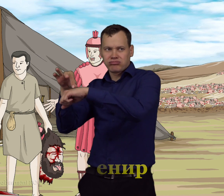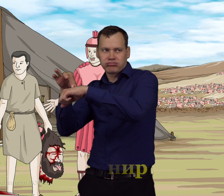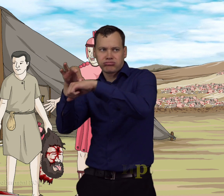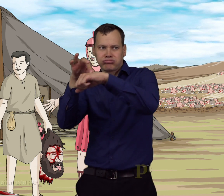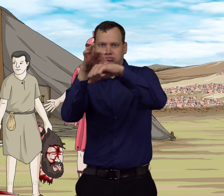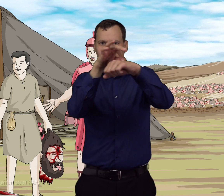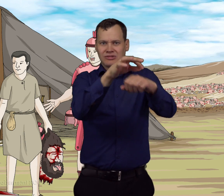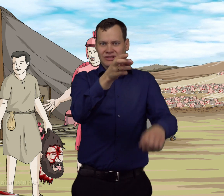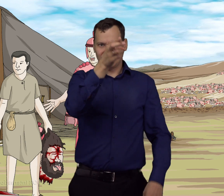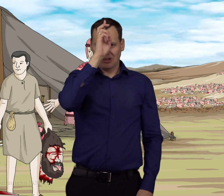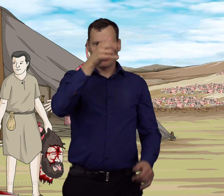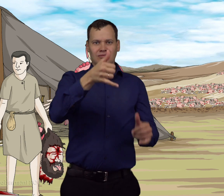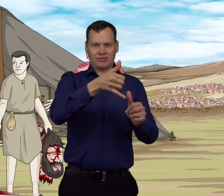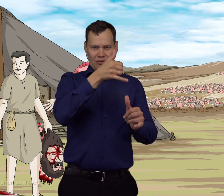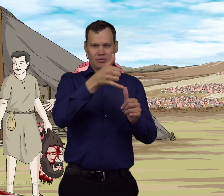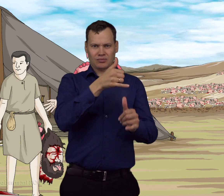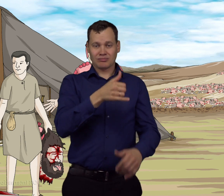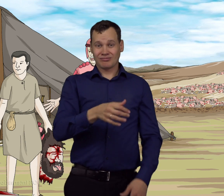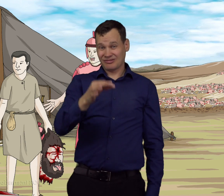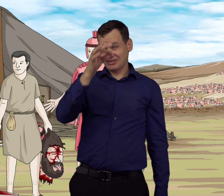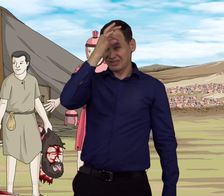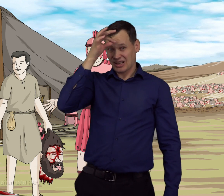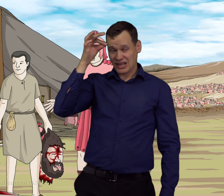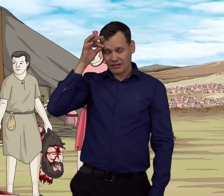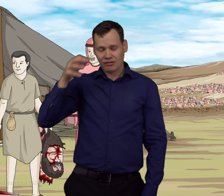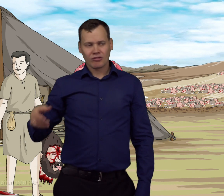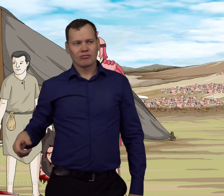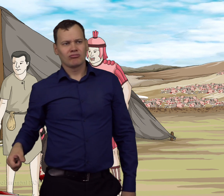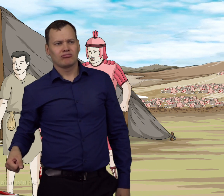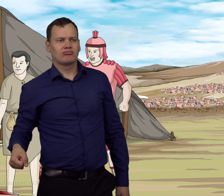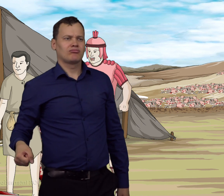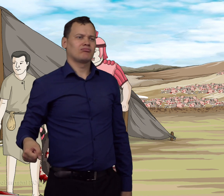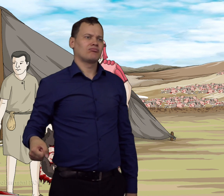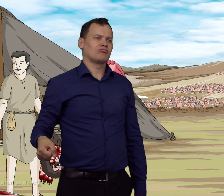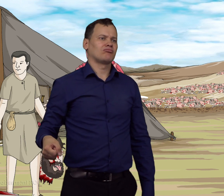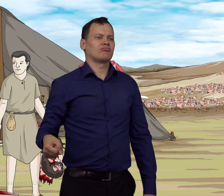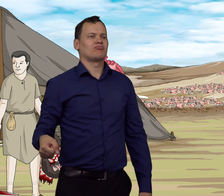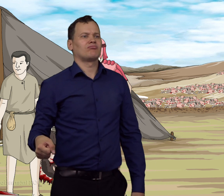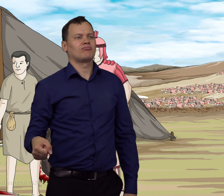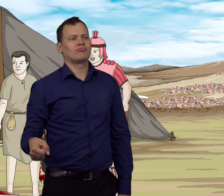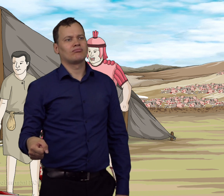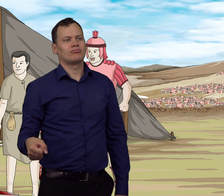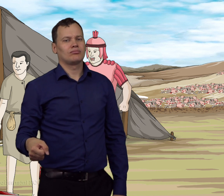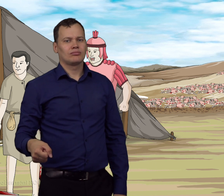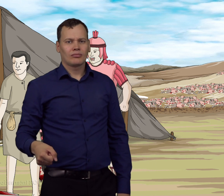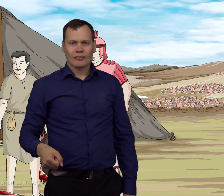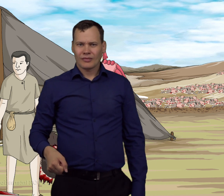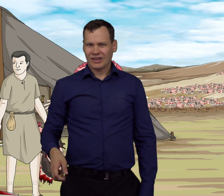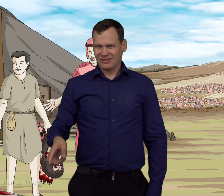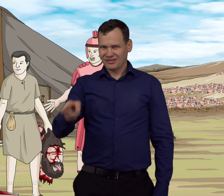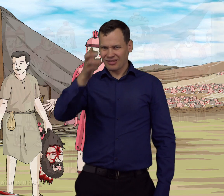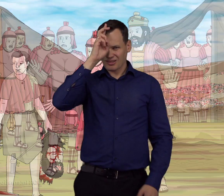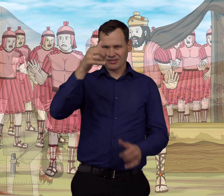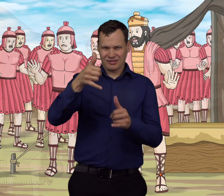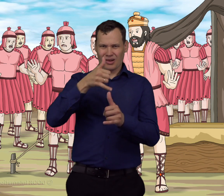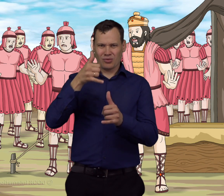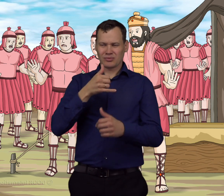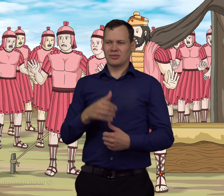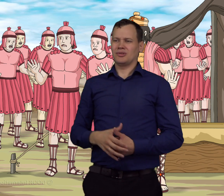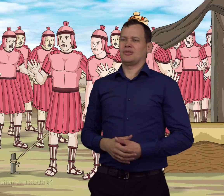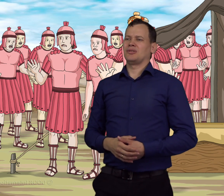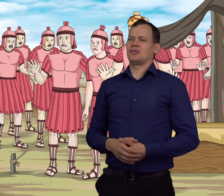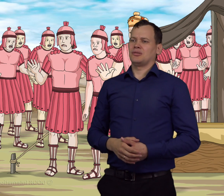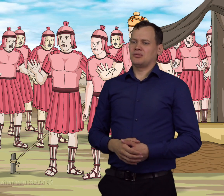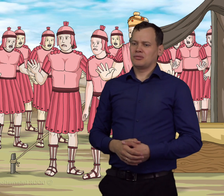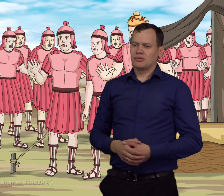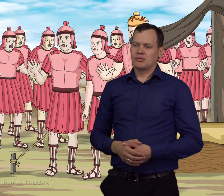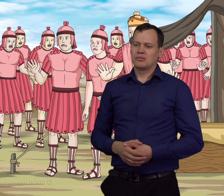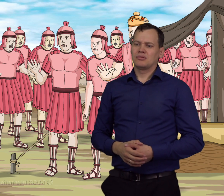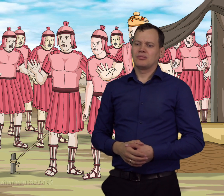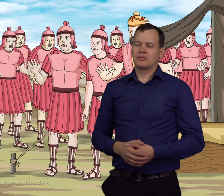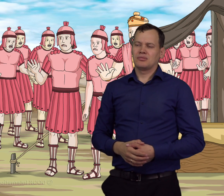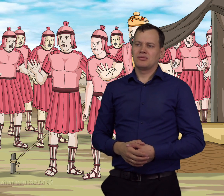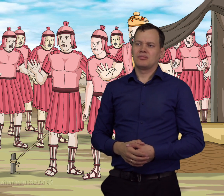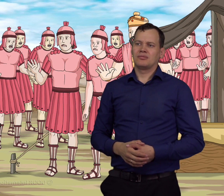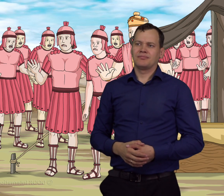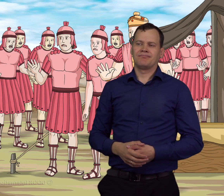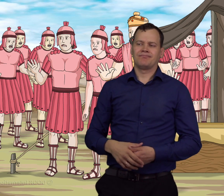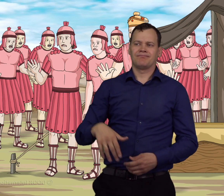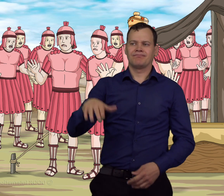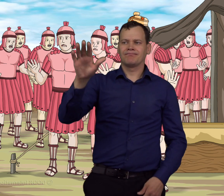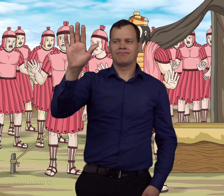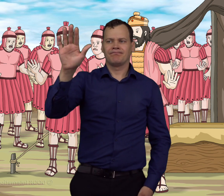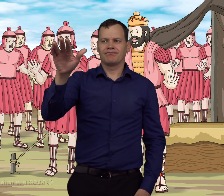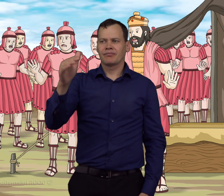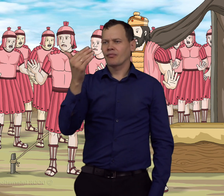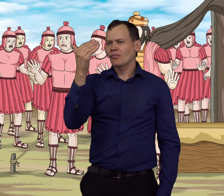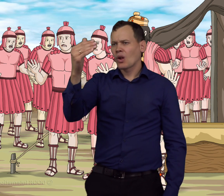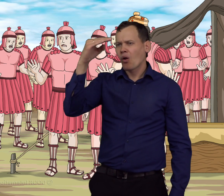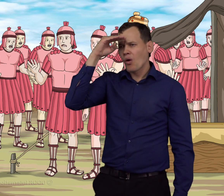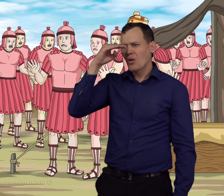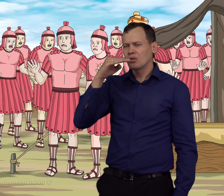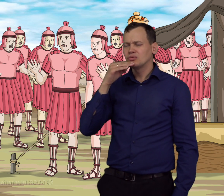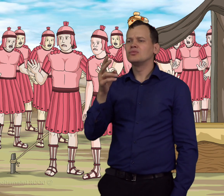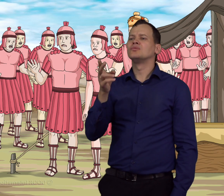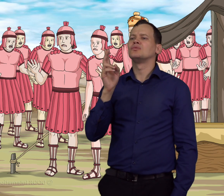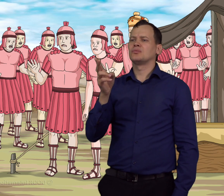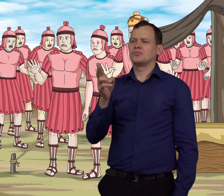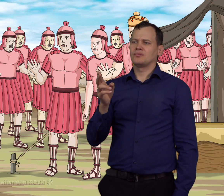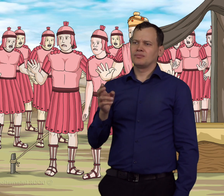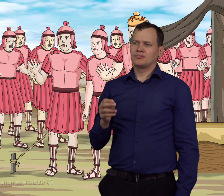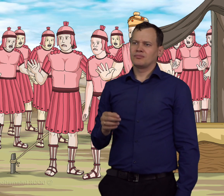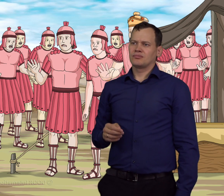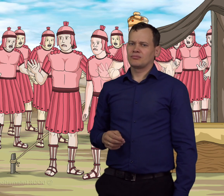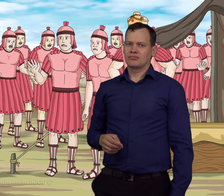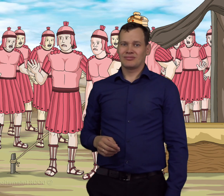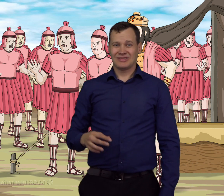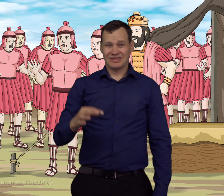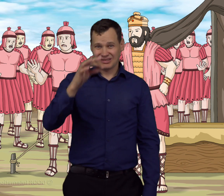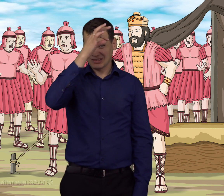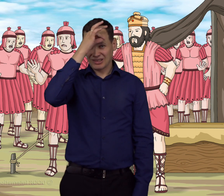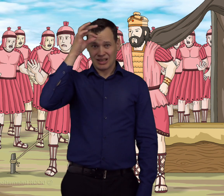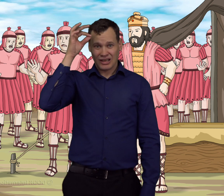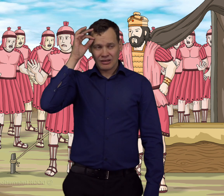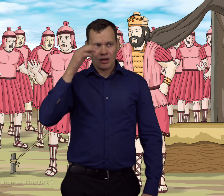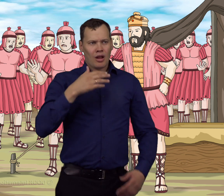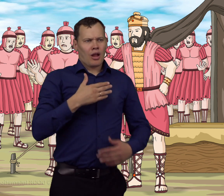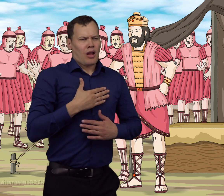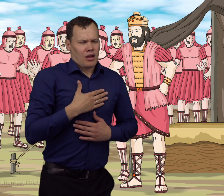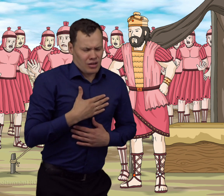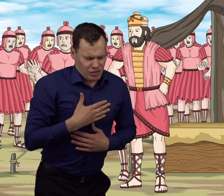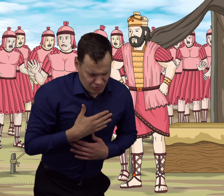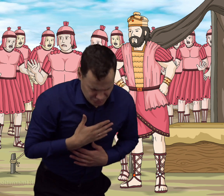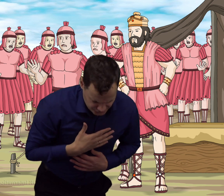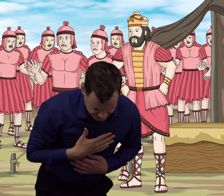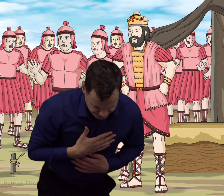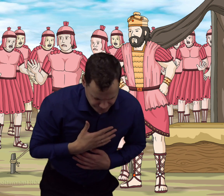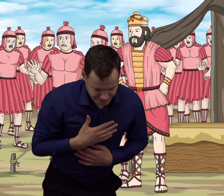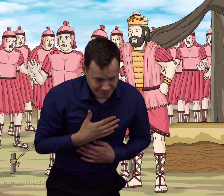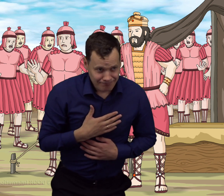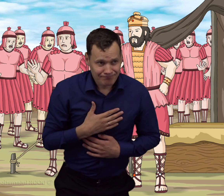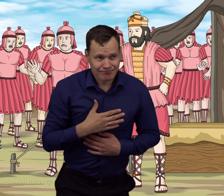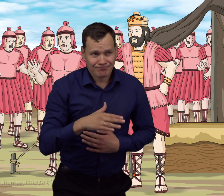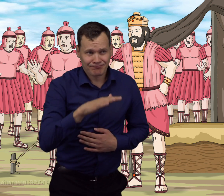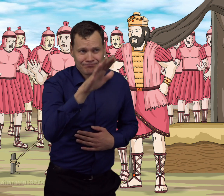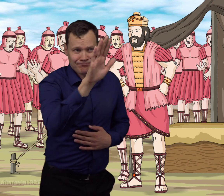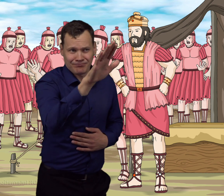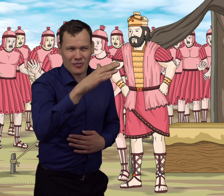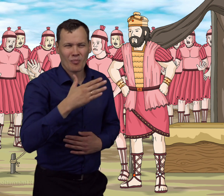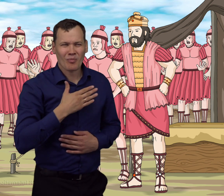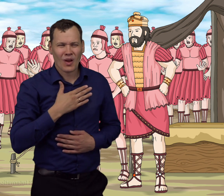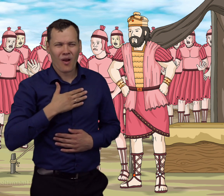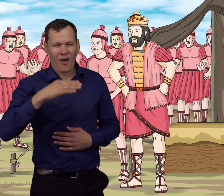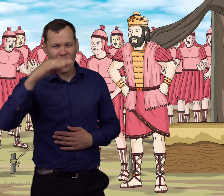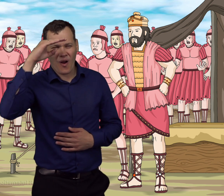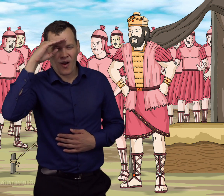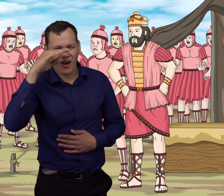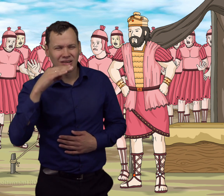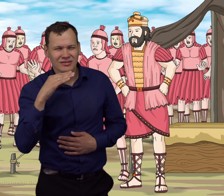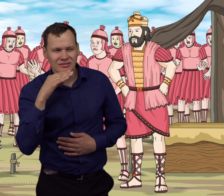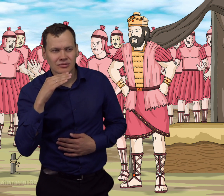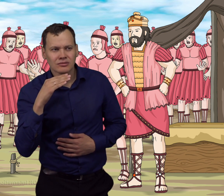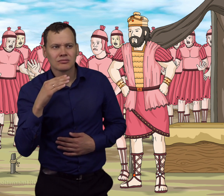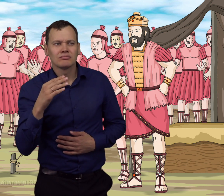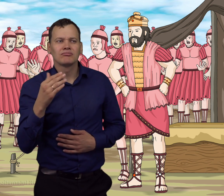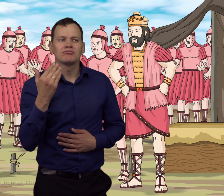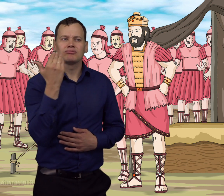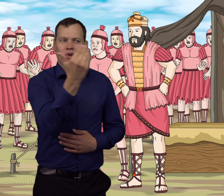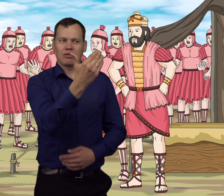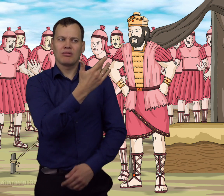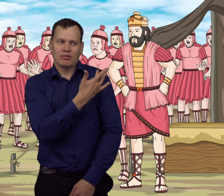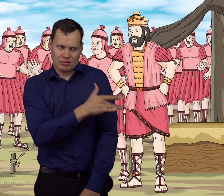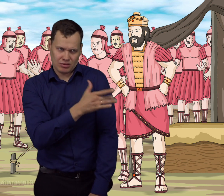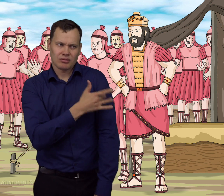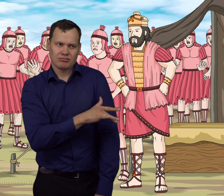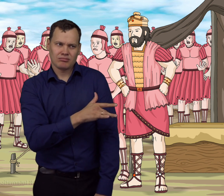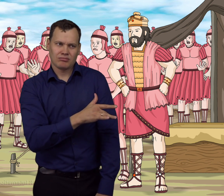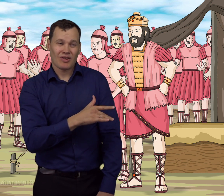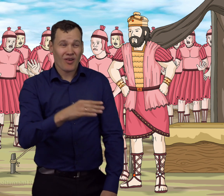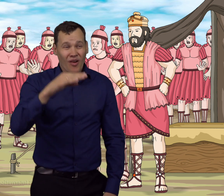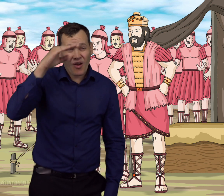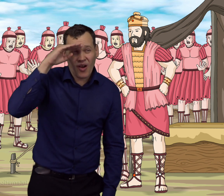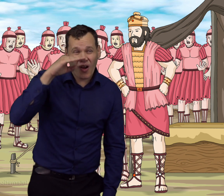So when David returned from killing the Philistine, still holding his head in his hand, Abner took him and brought him before Saul.